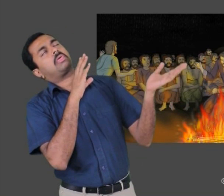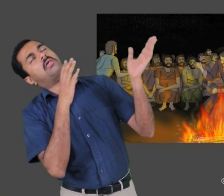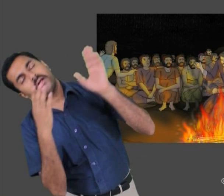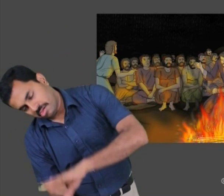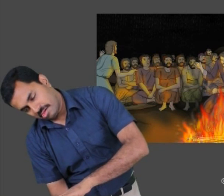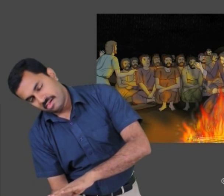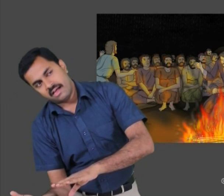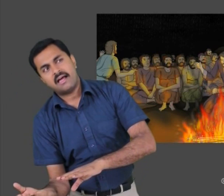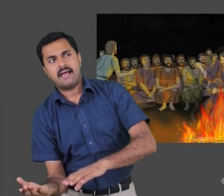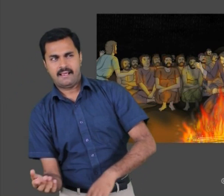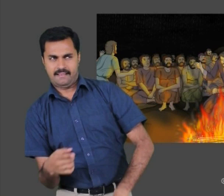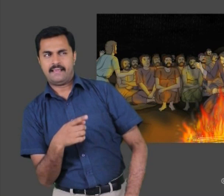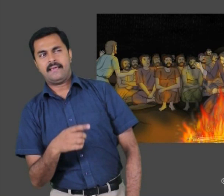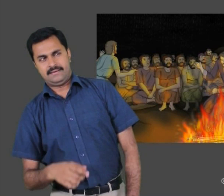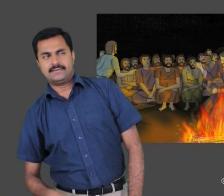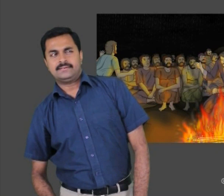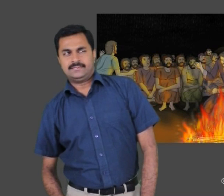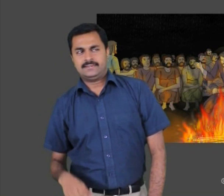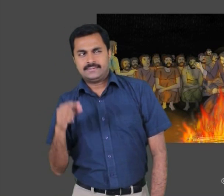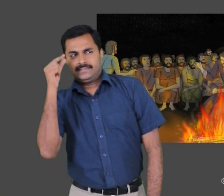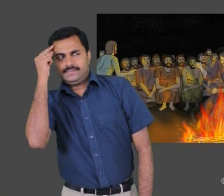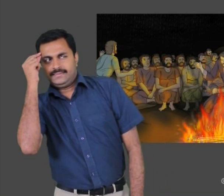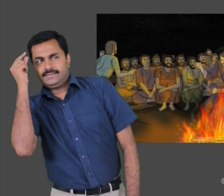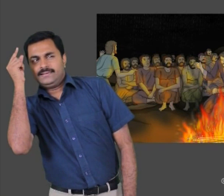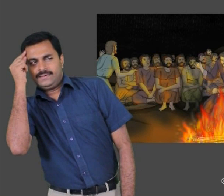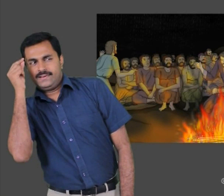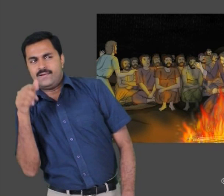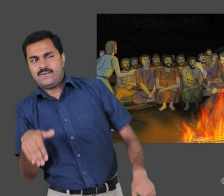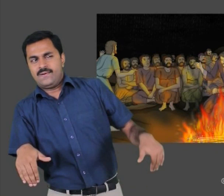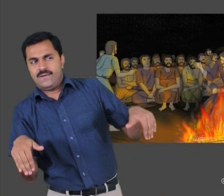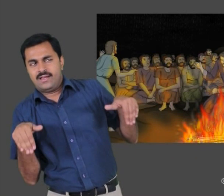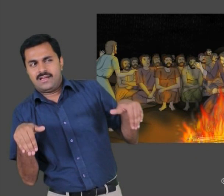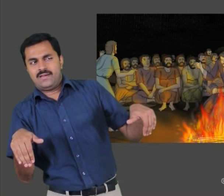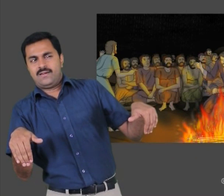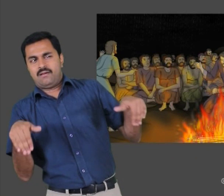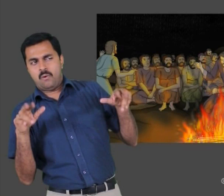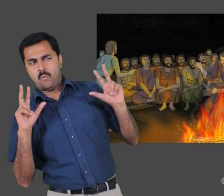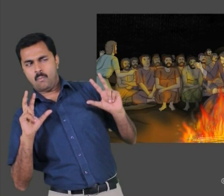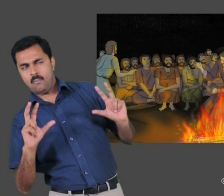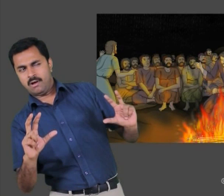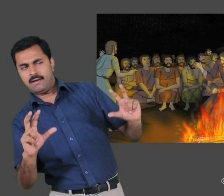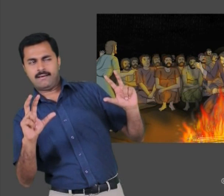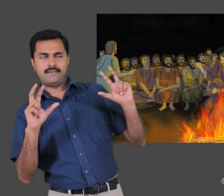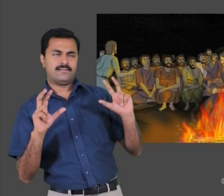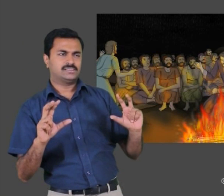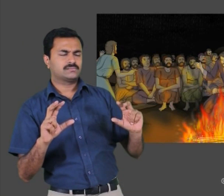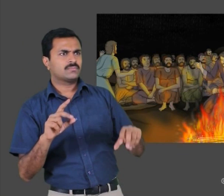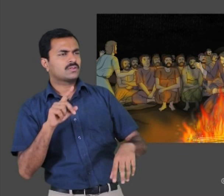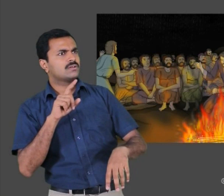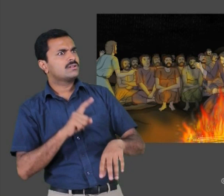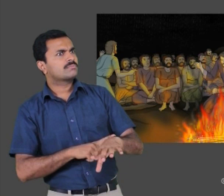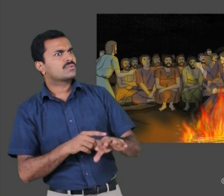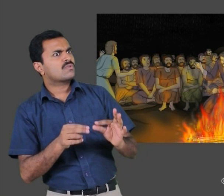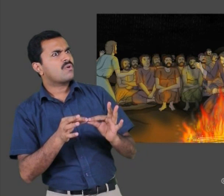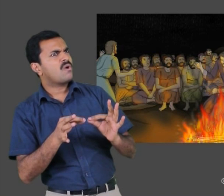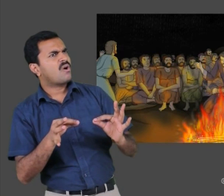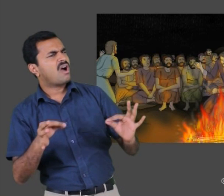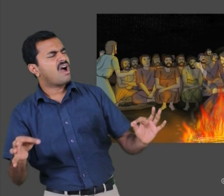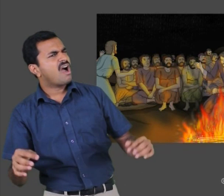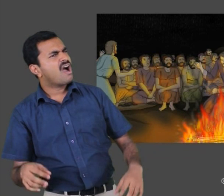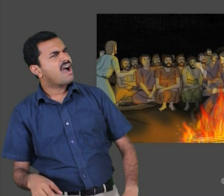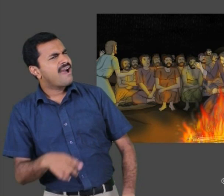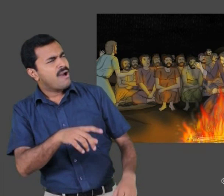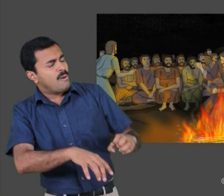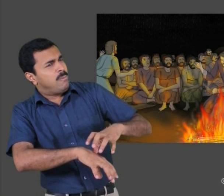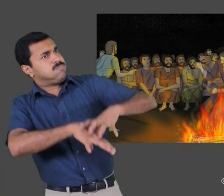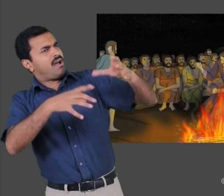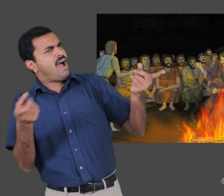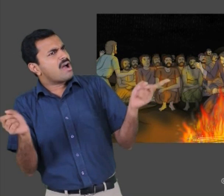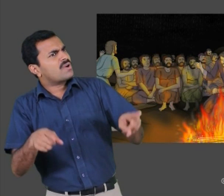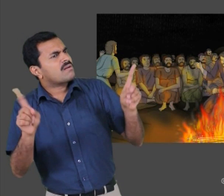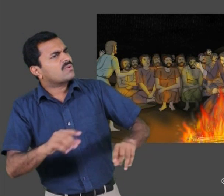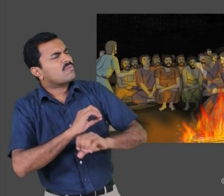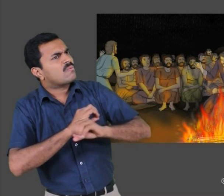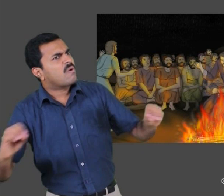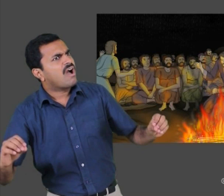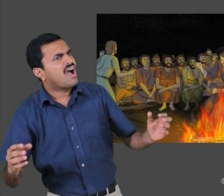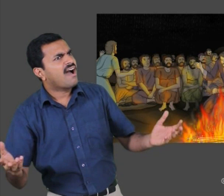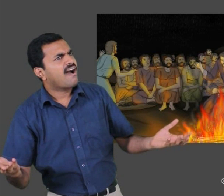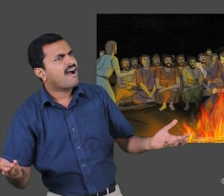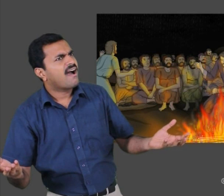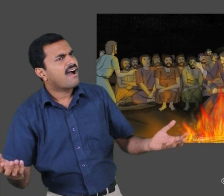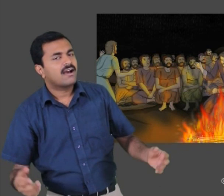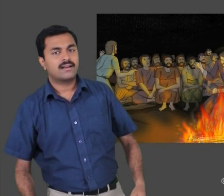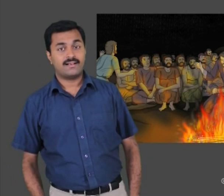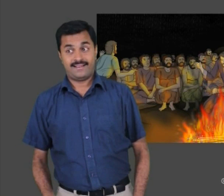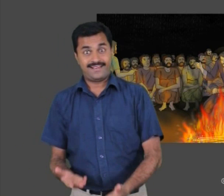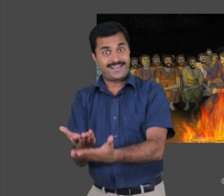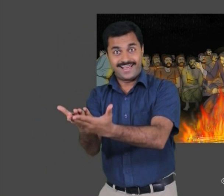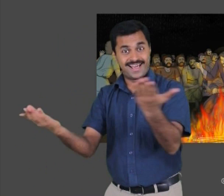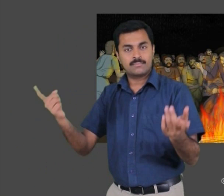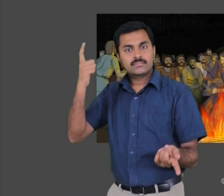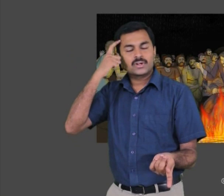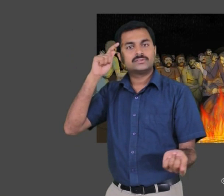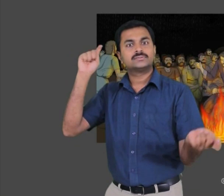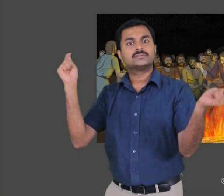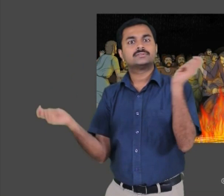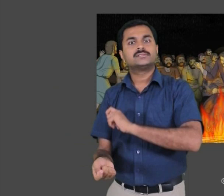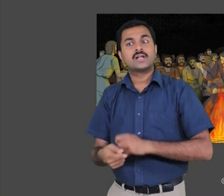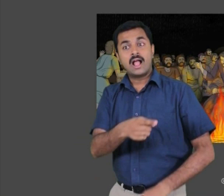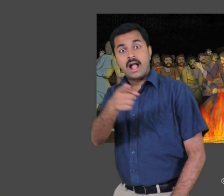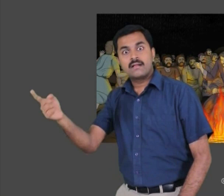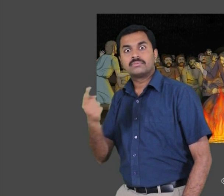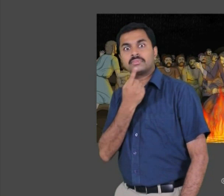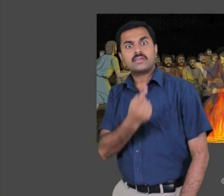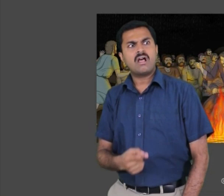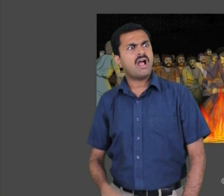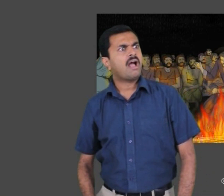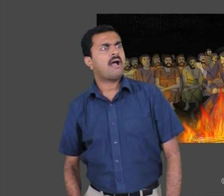The islanders were expecting him to swell up or suddenly drop dead.